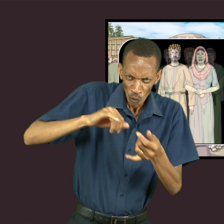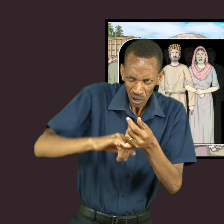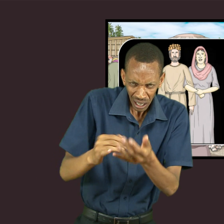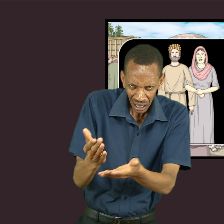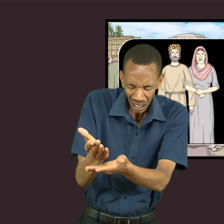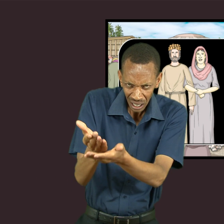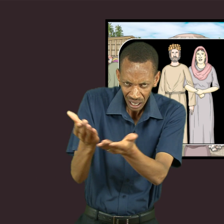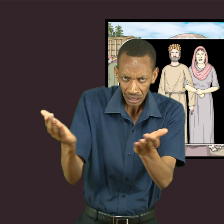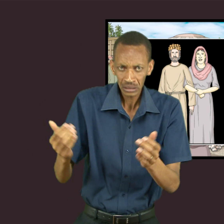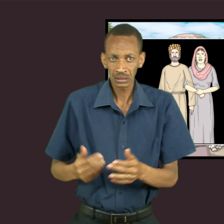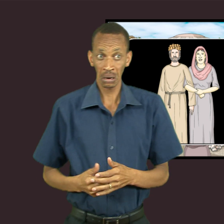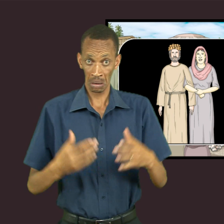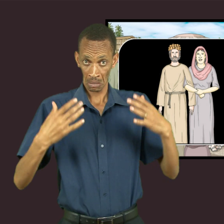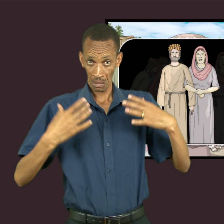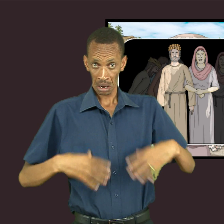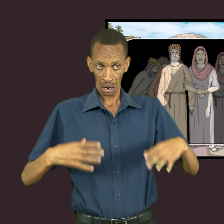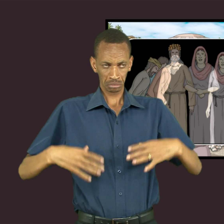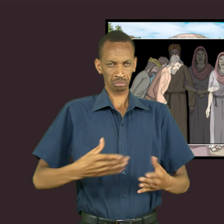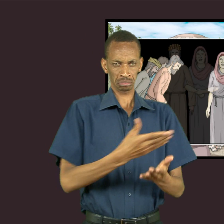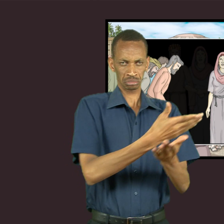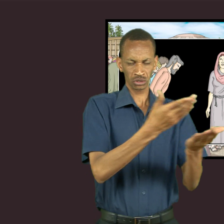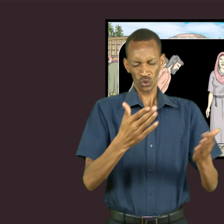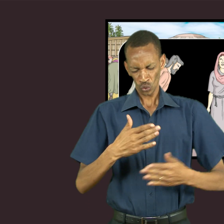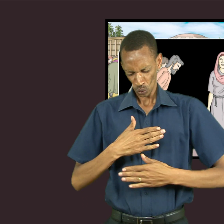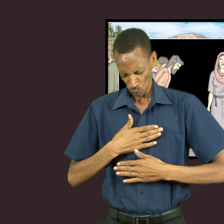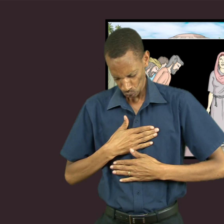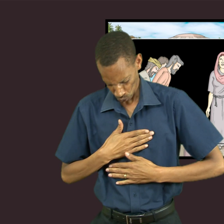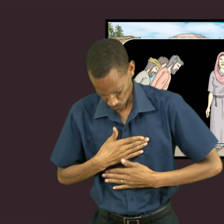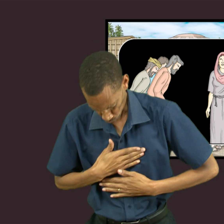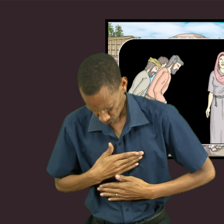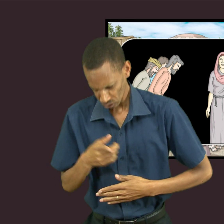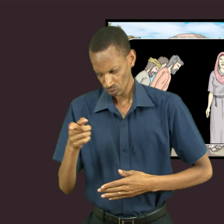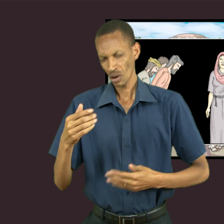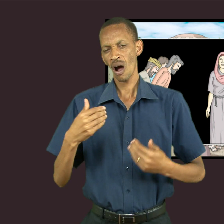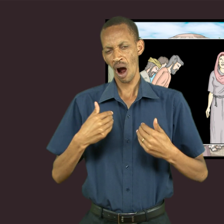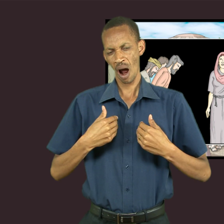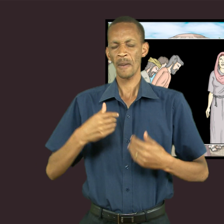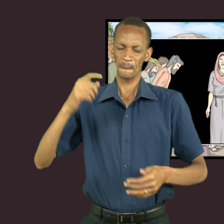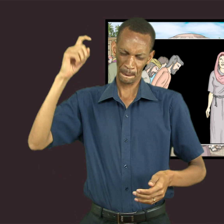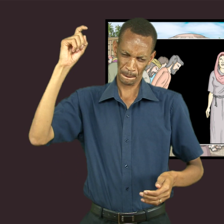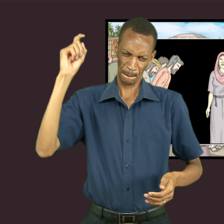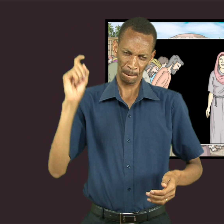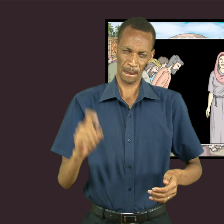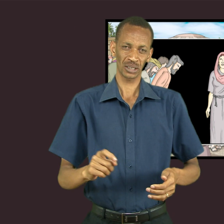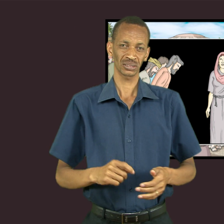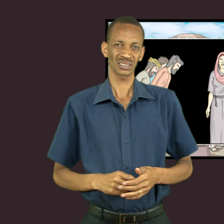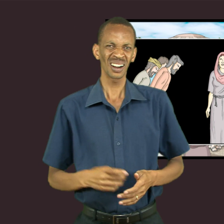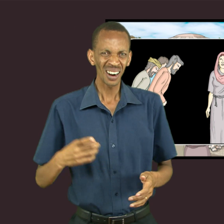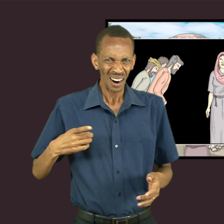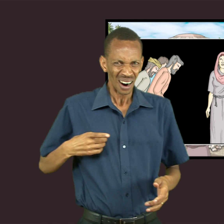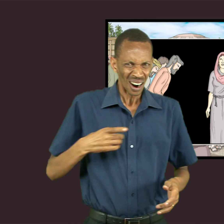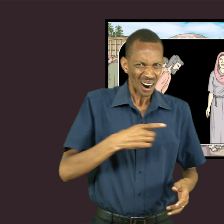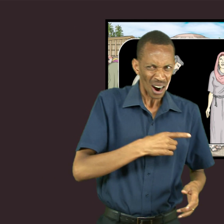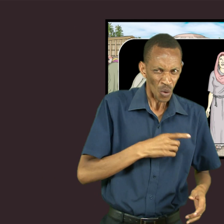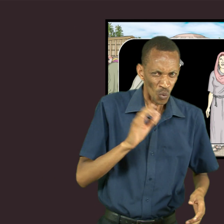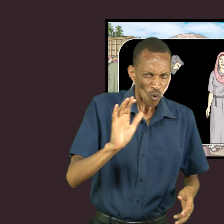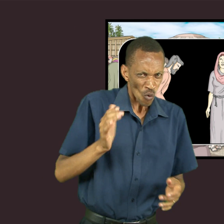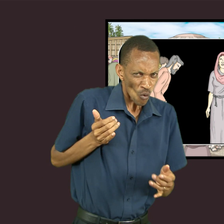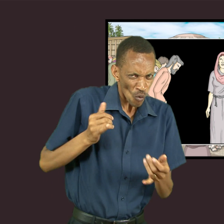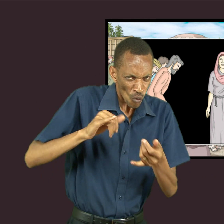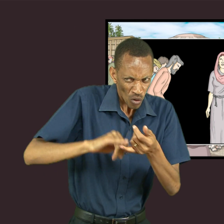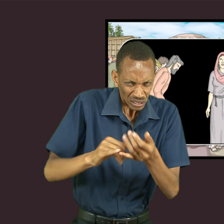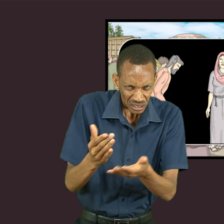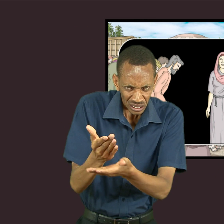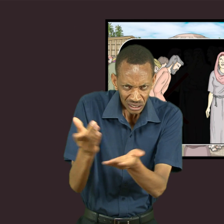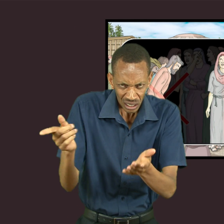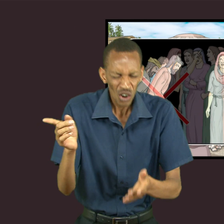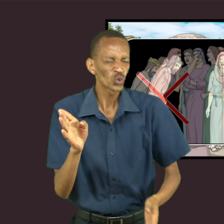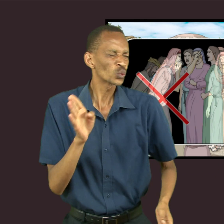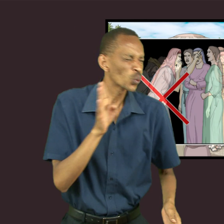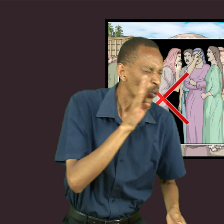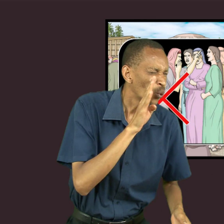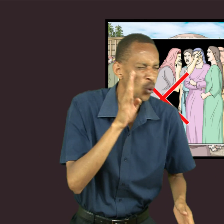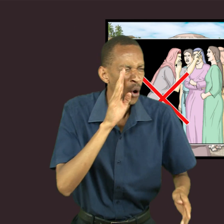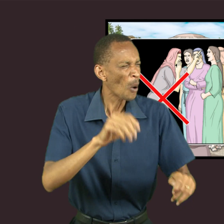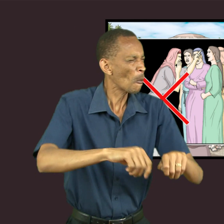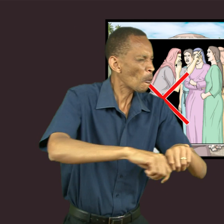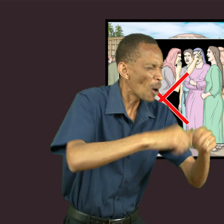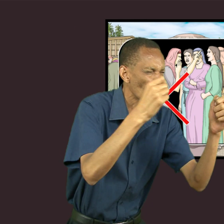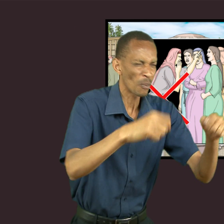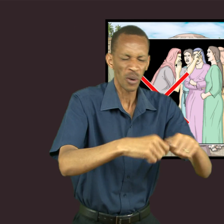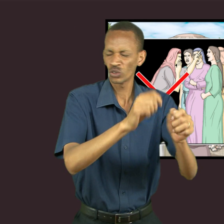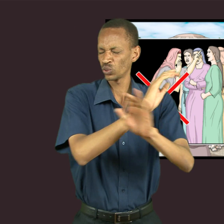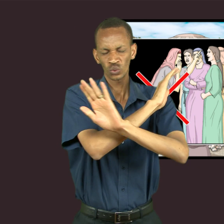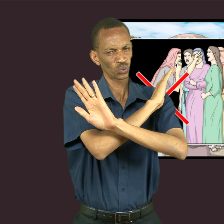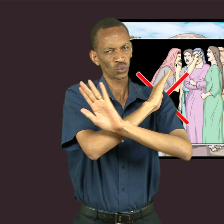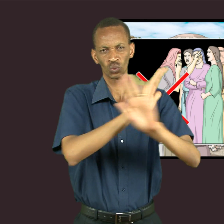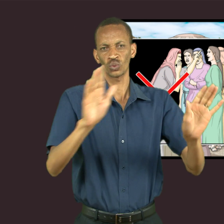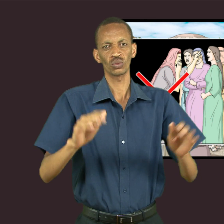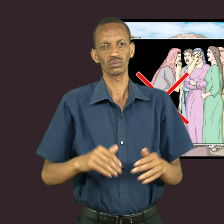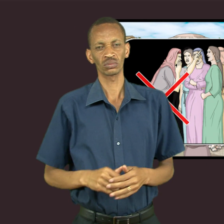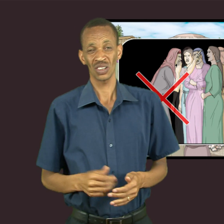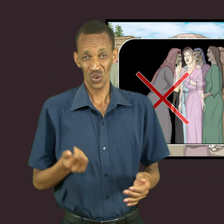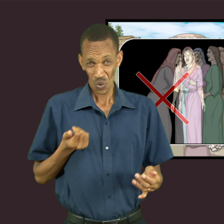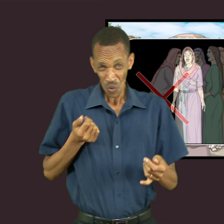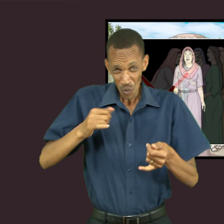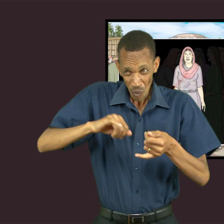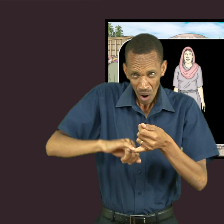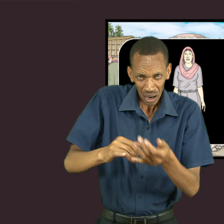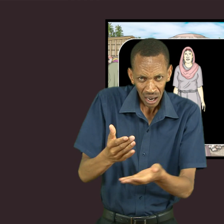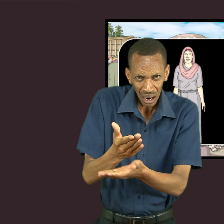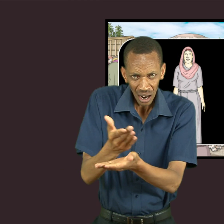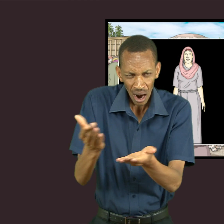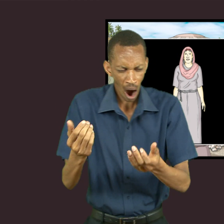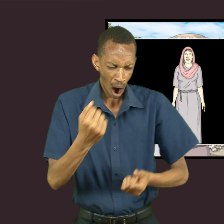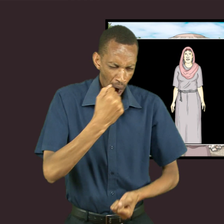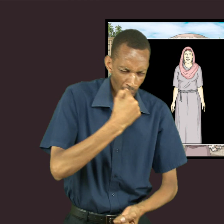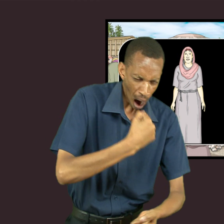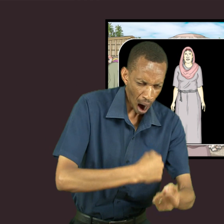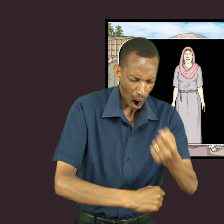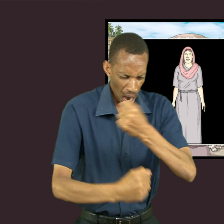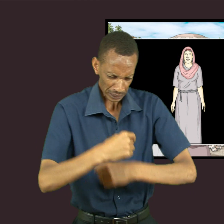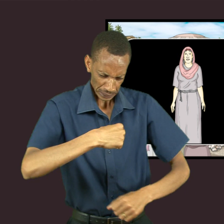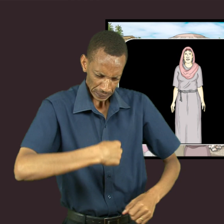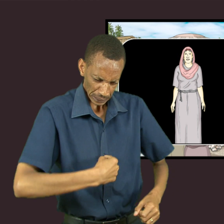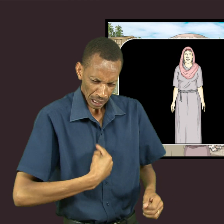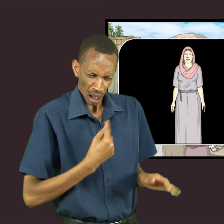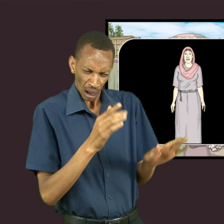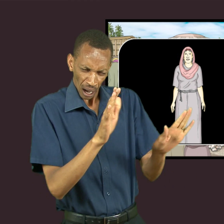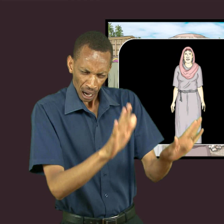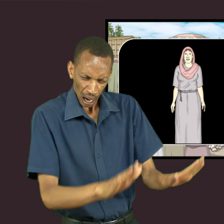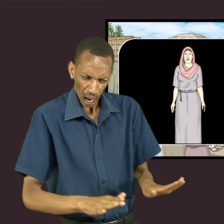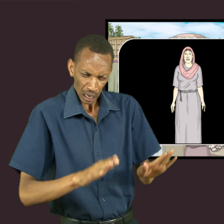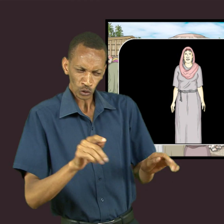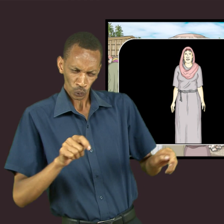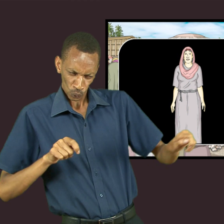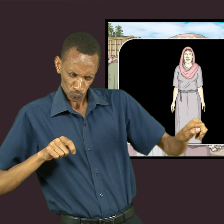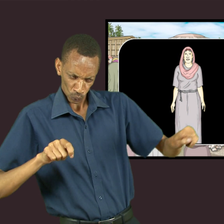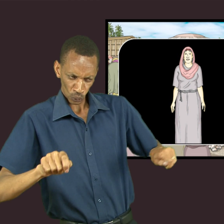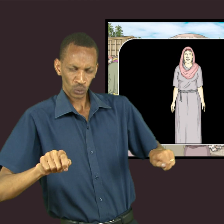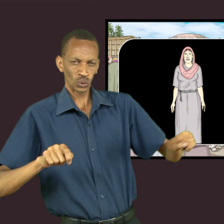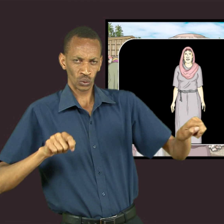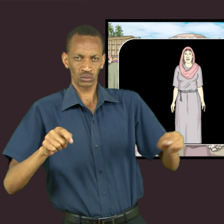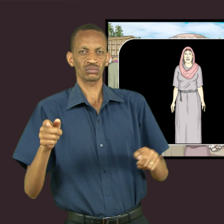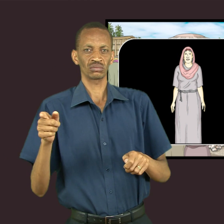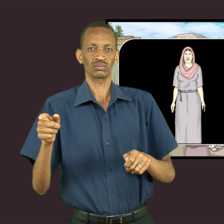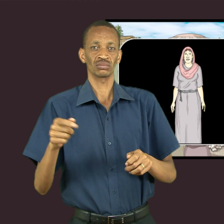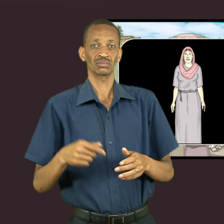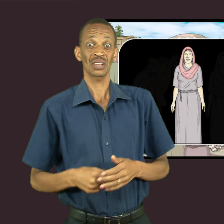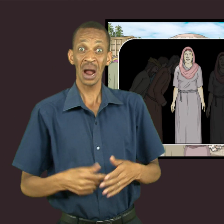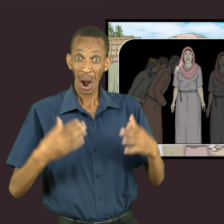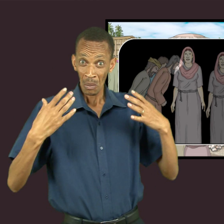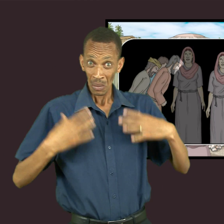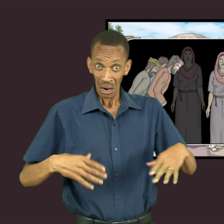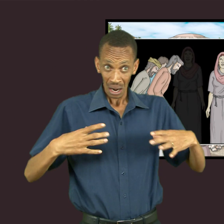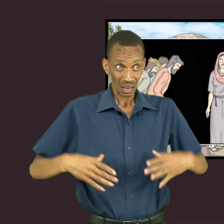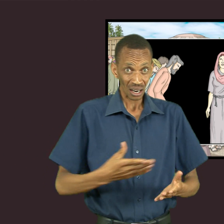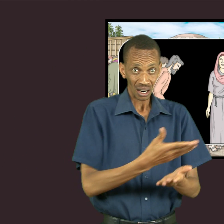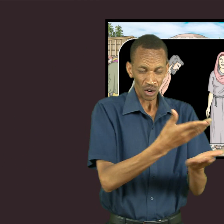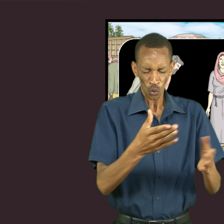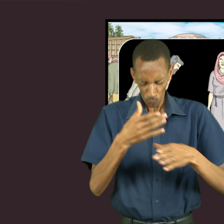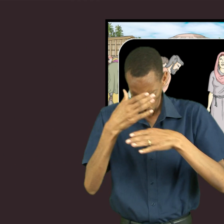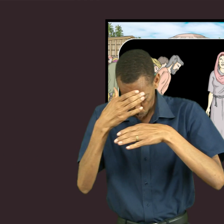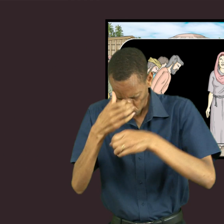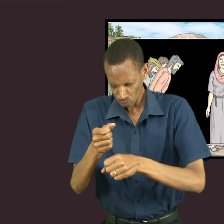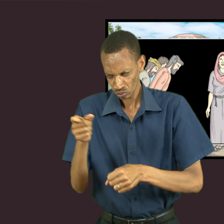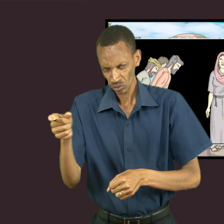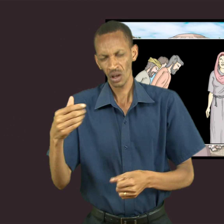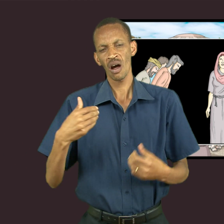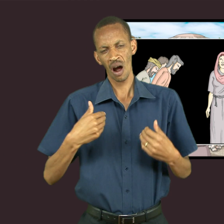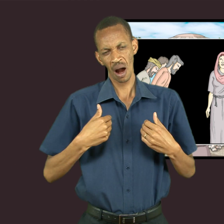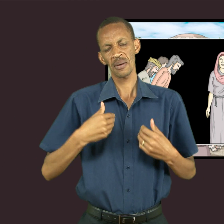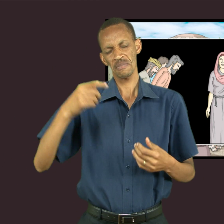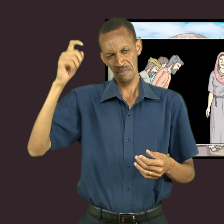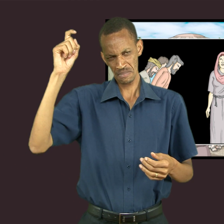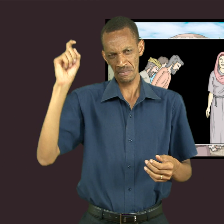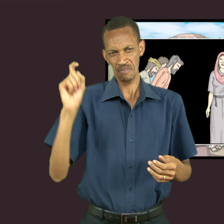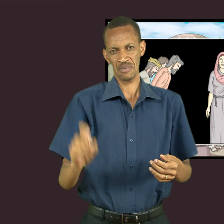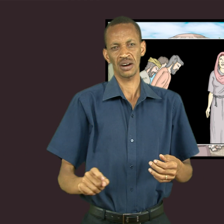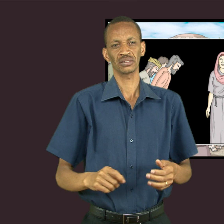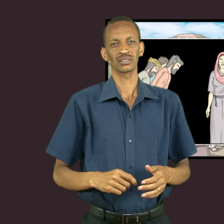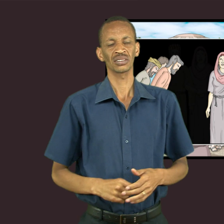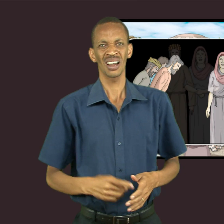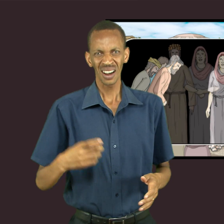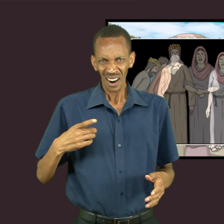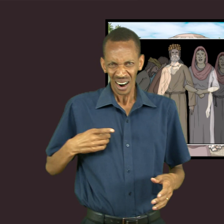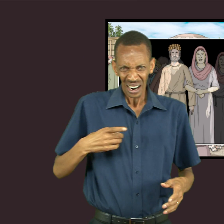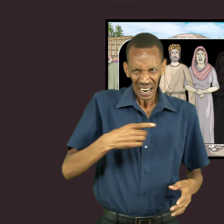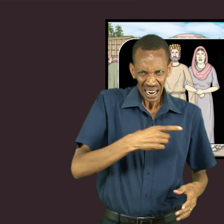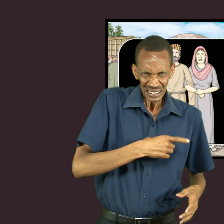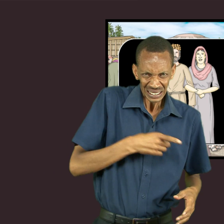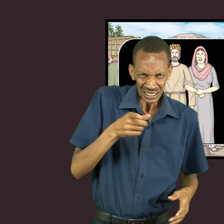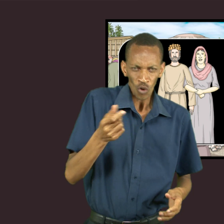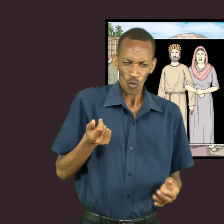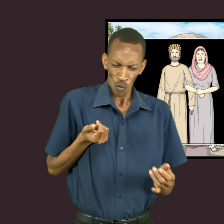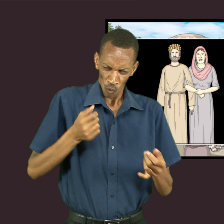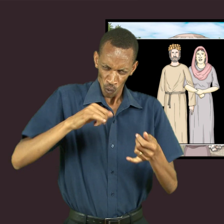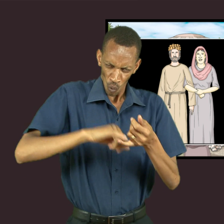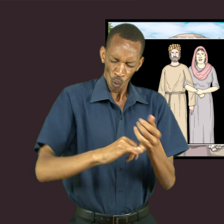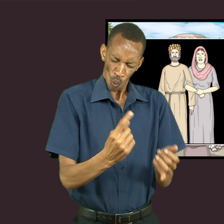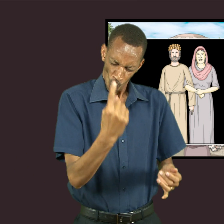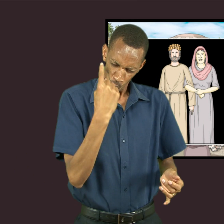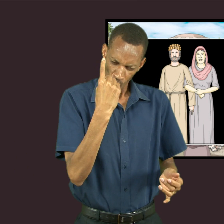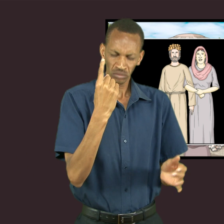In the same way, the women must be dignified, not slanderers, but temperate and faithful in all things.